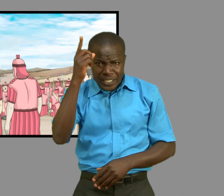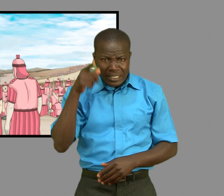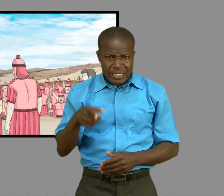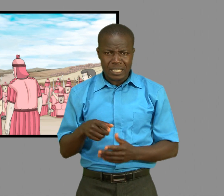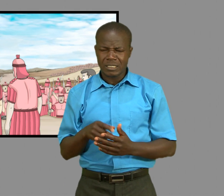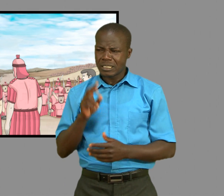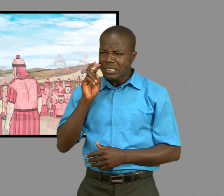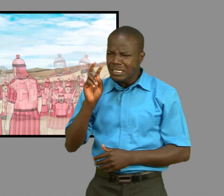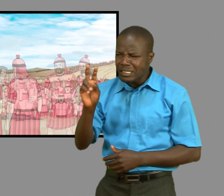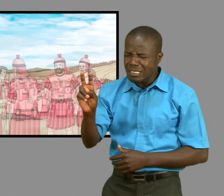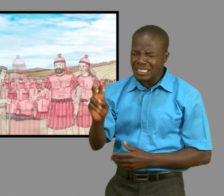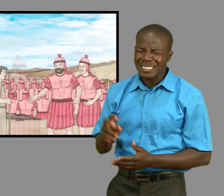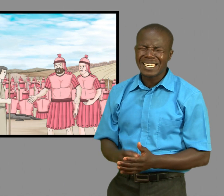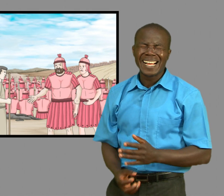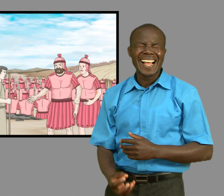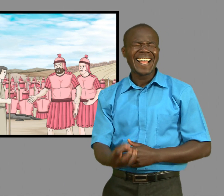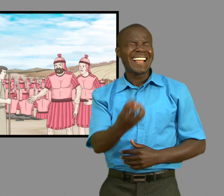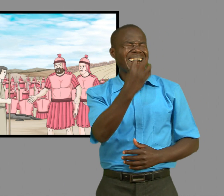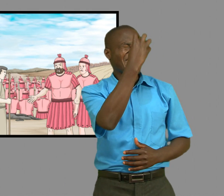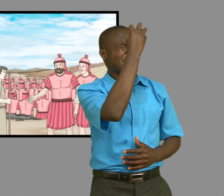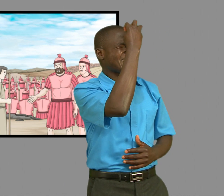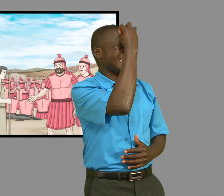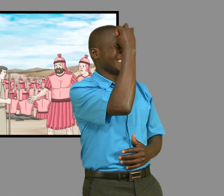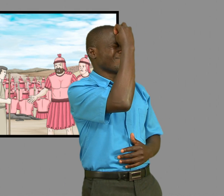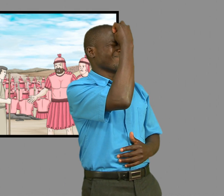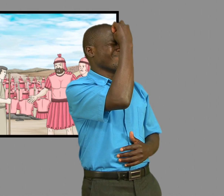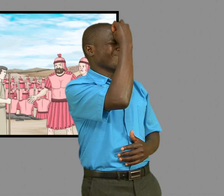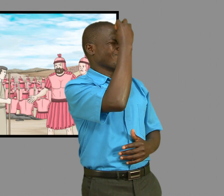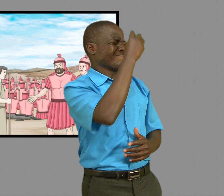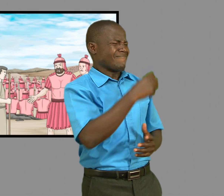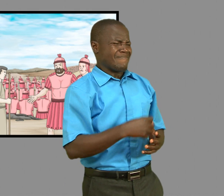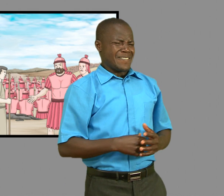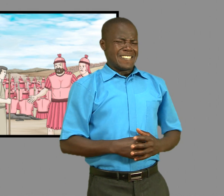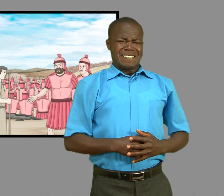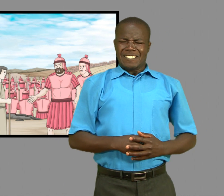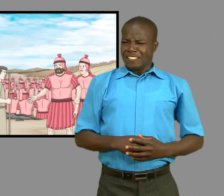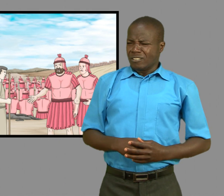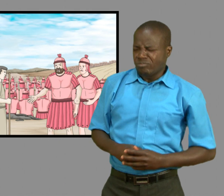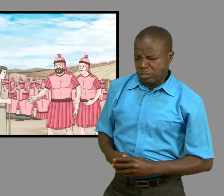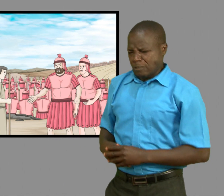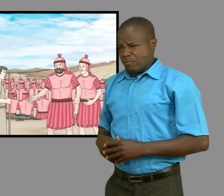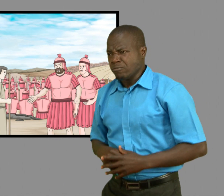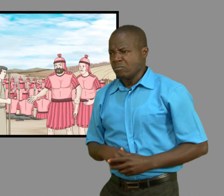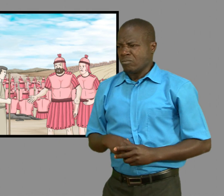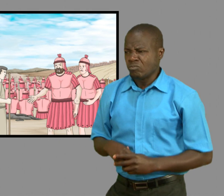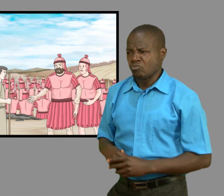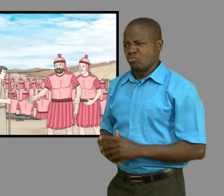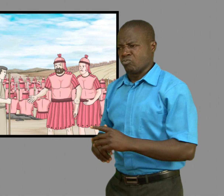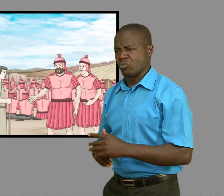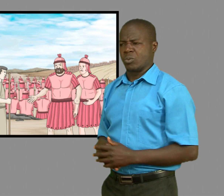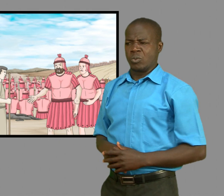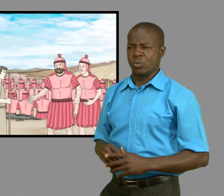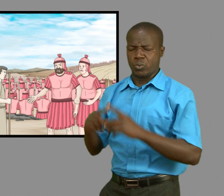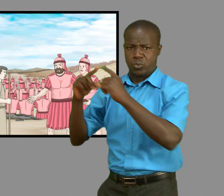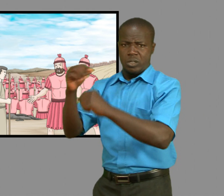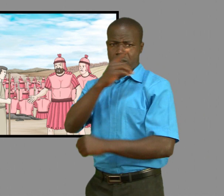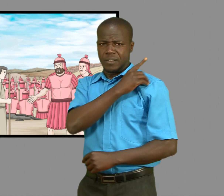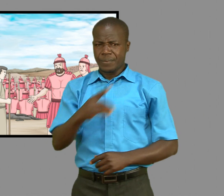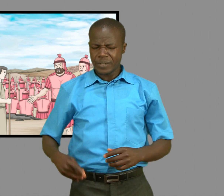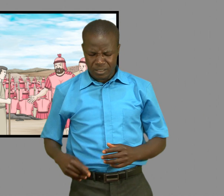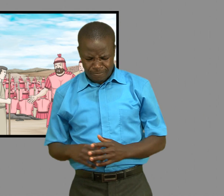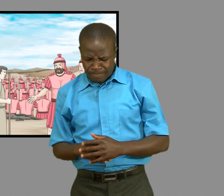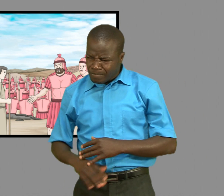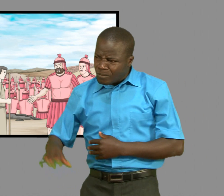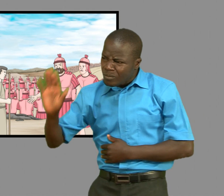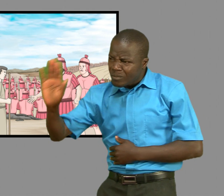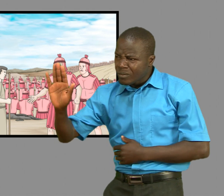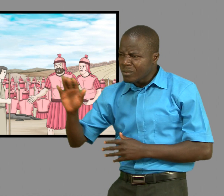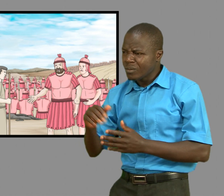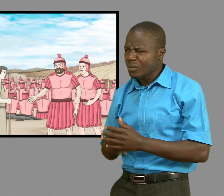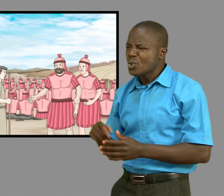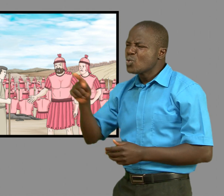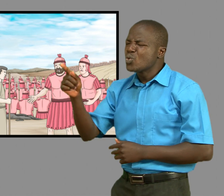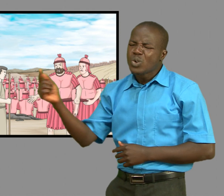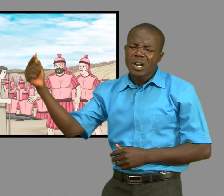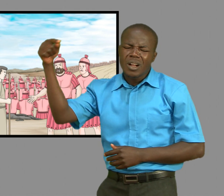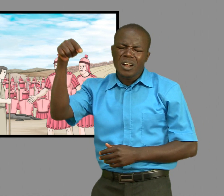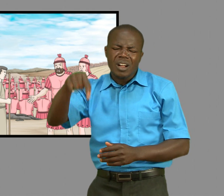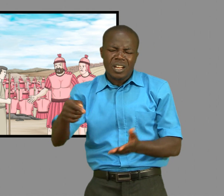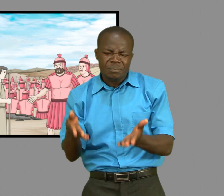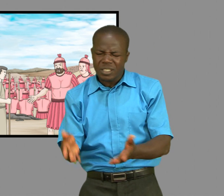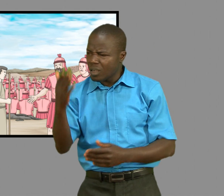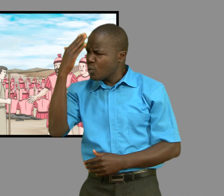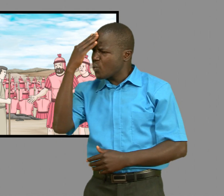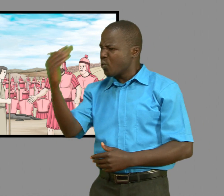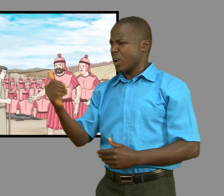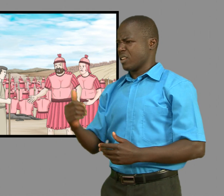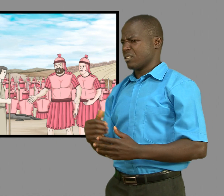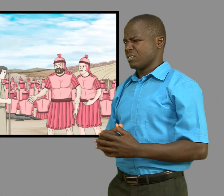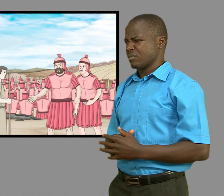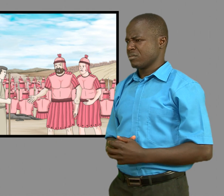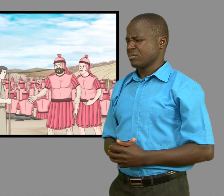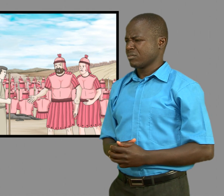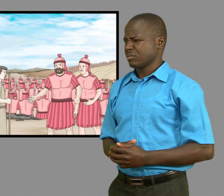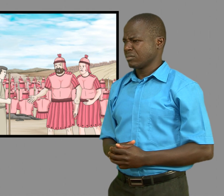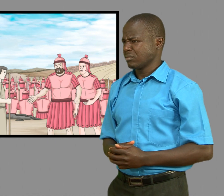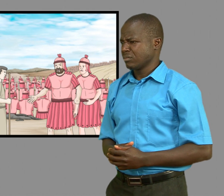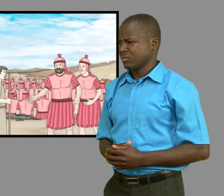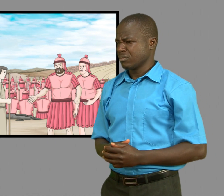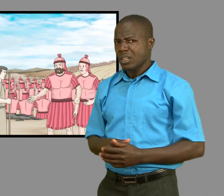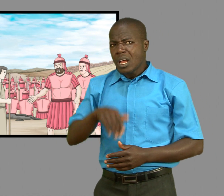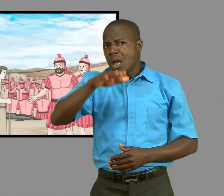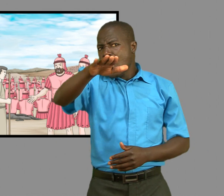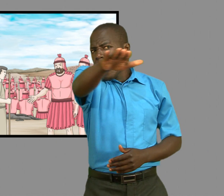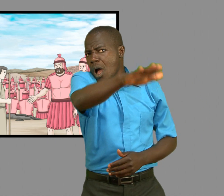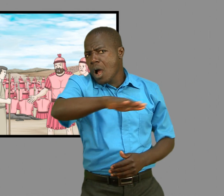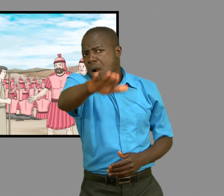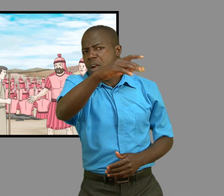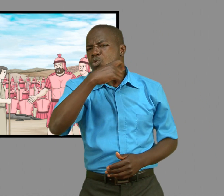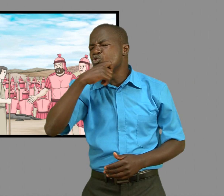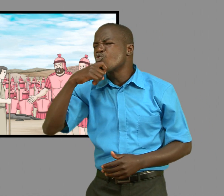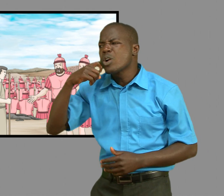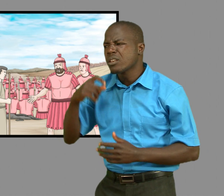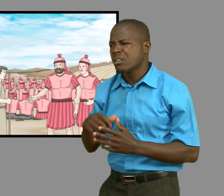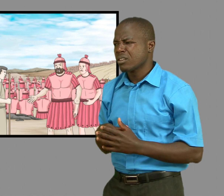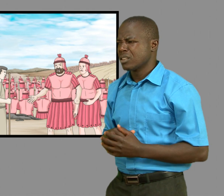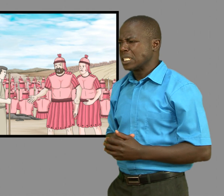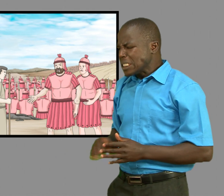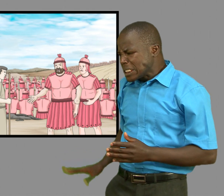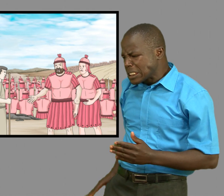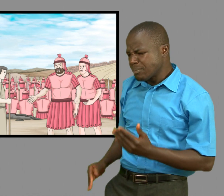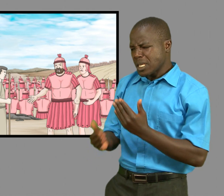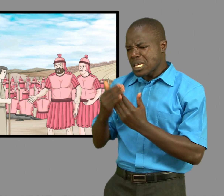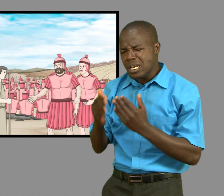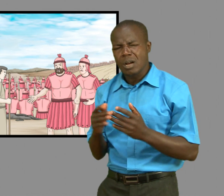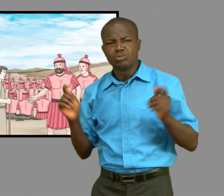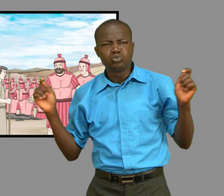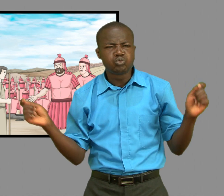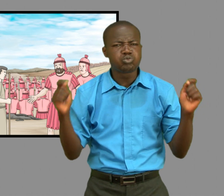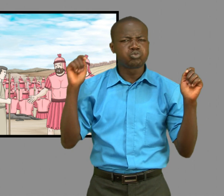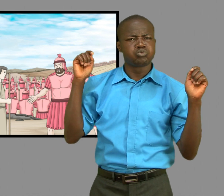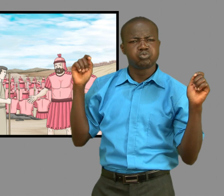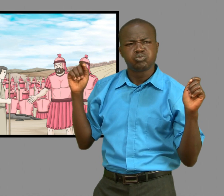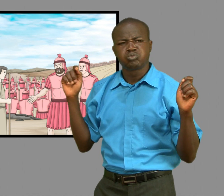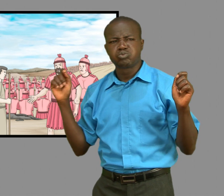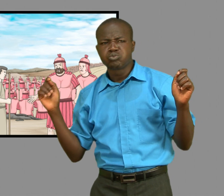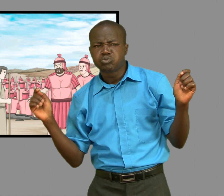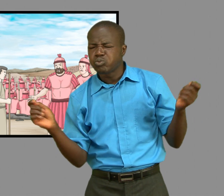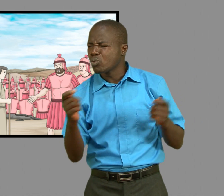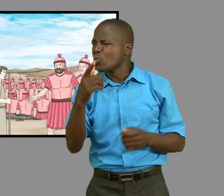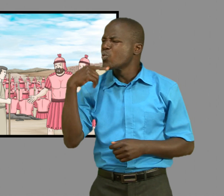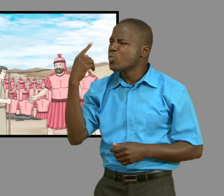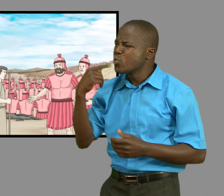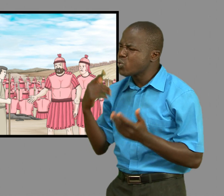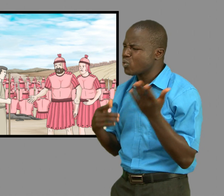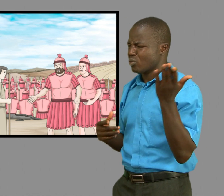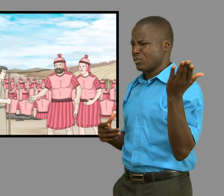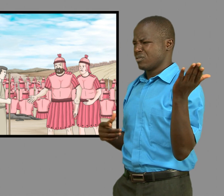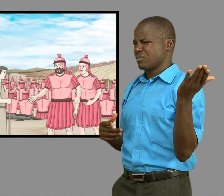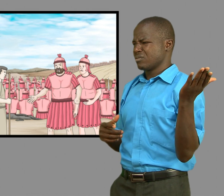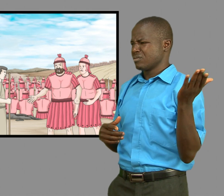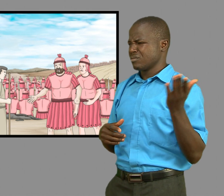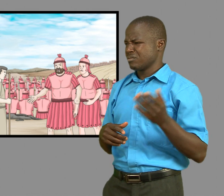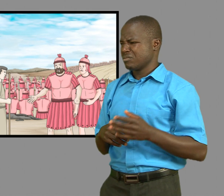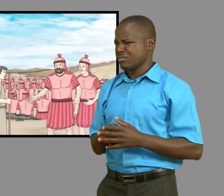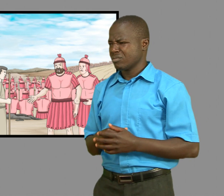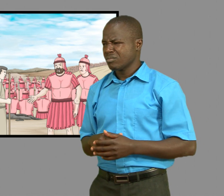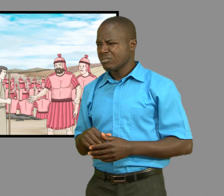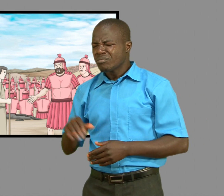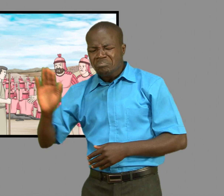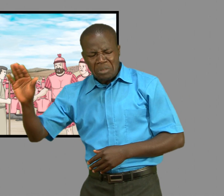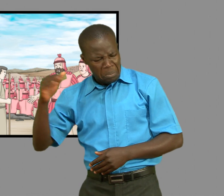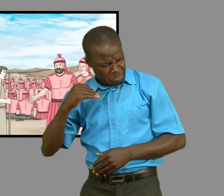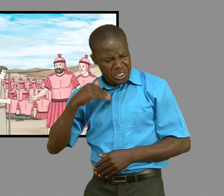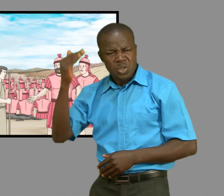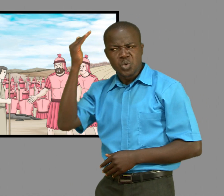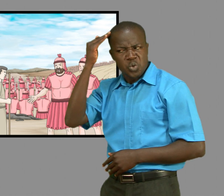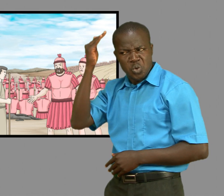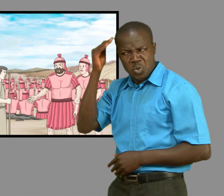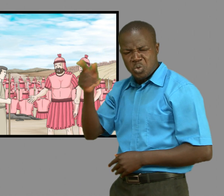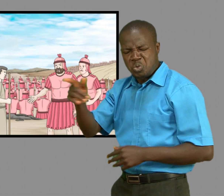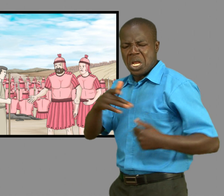Now when David’s oldest brother Eliab heard him speaking to the men, his anger burned against David. “Why have you come down here?”